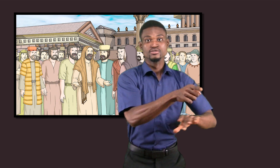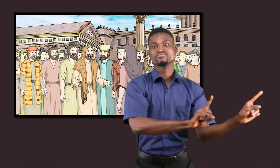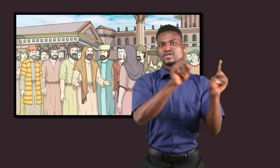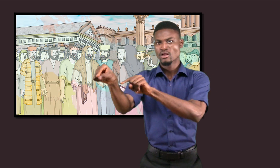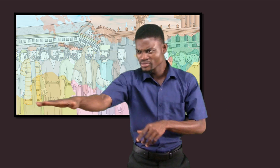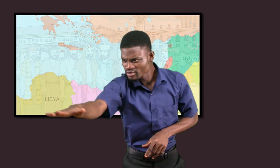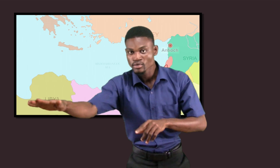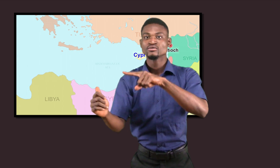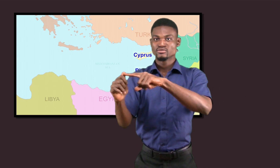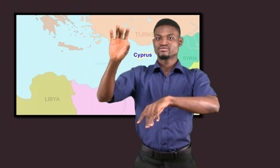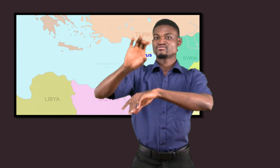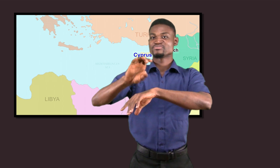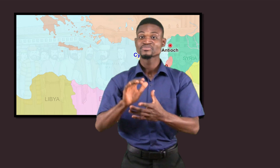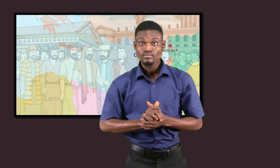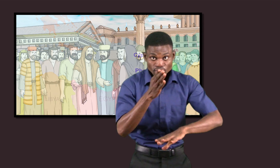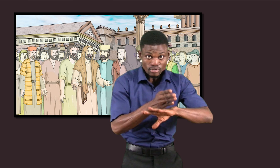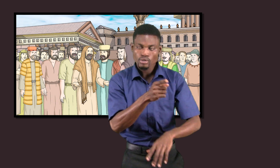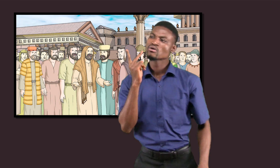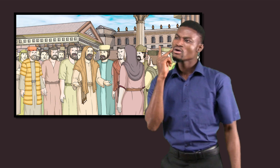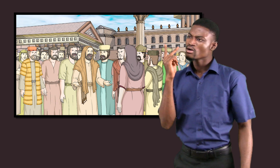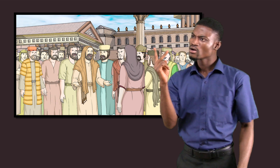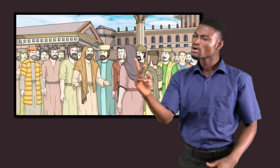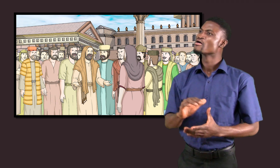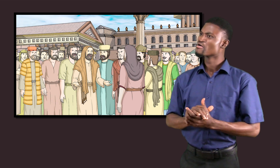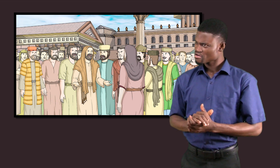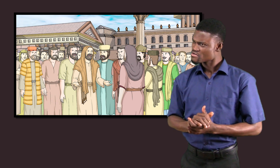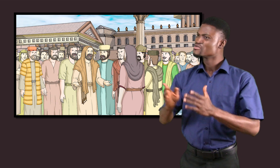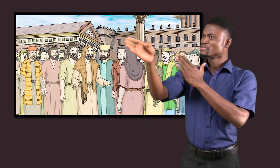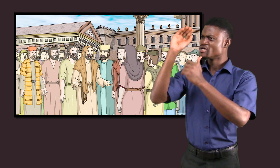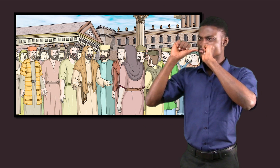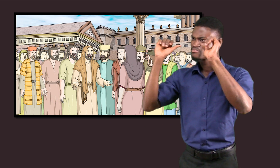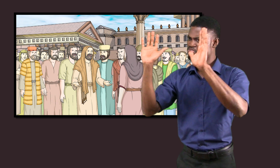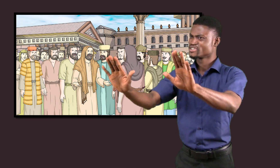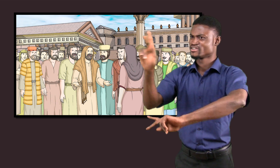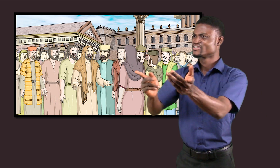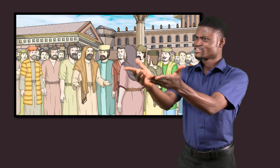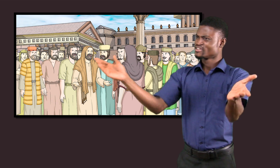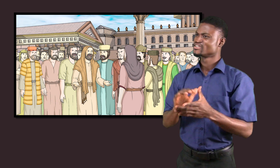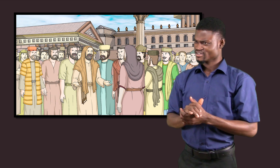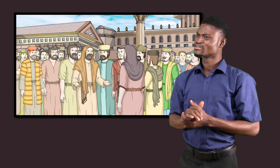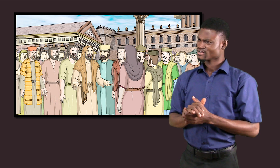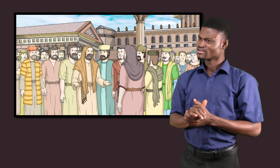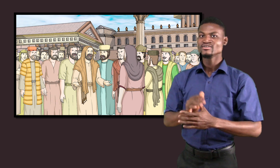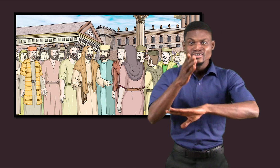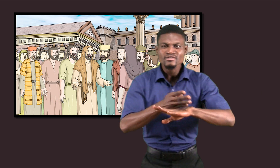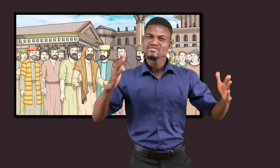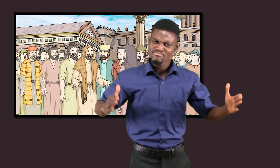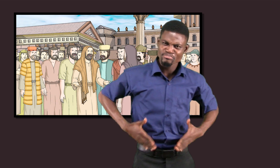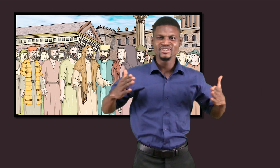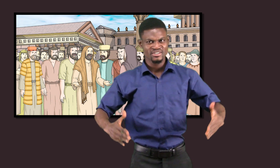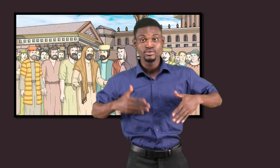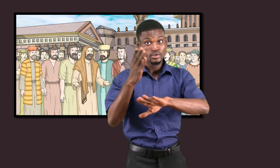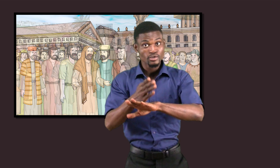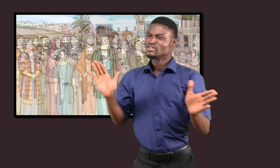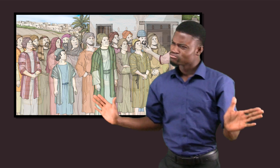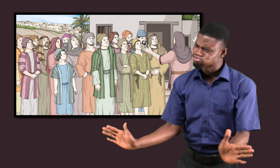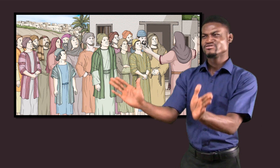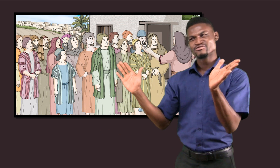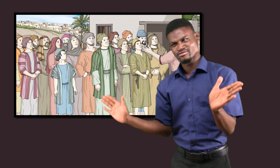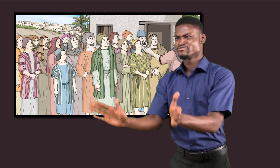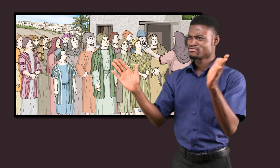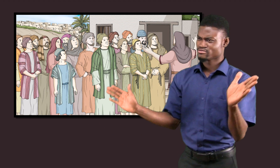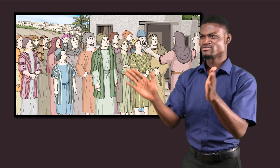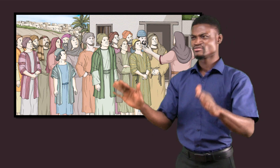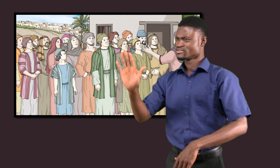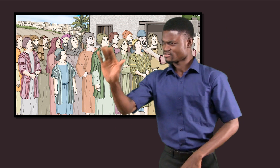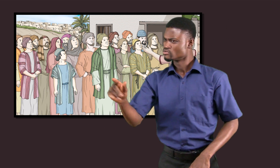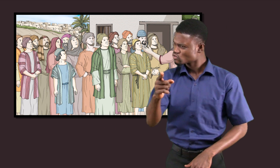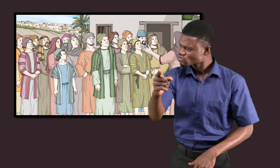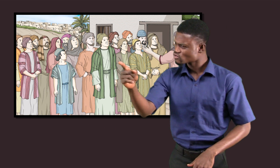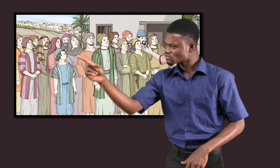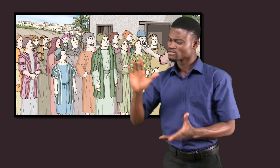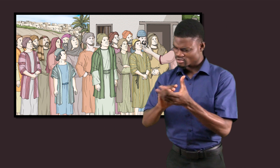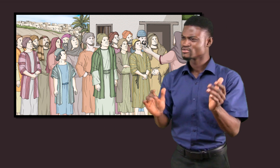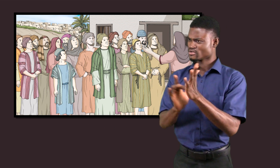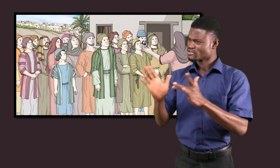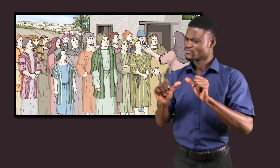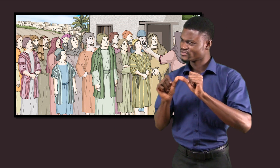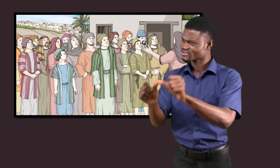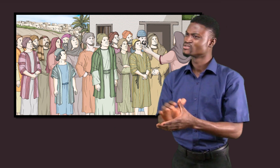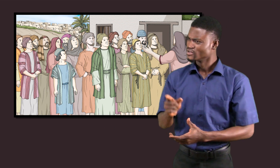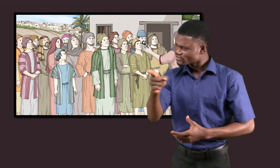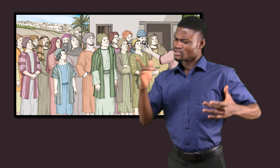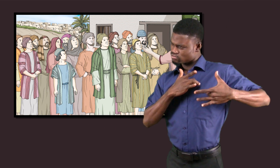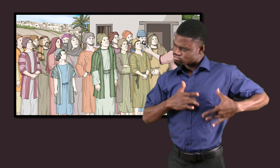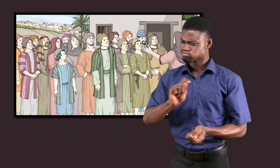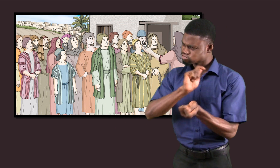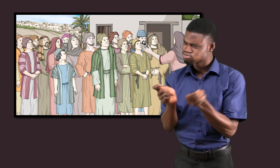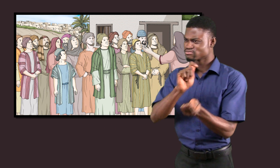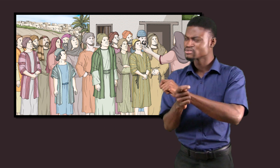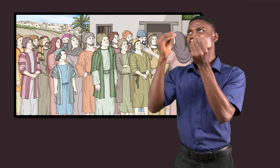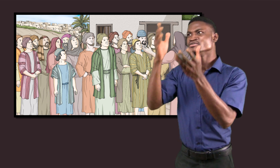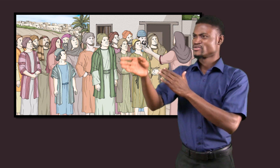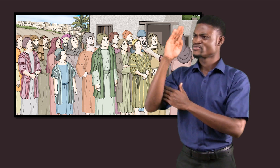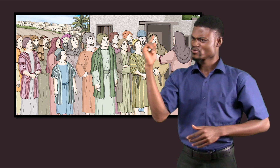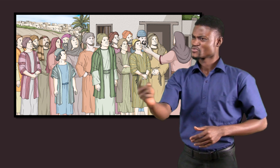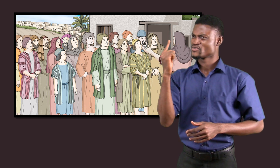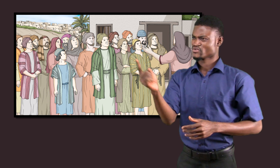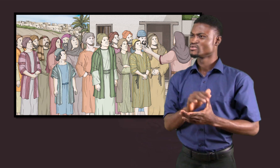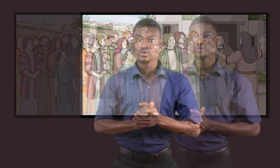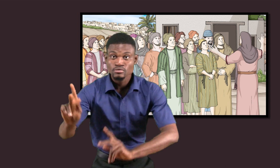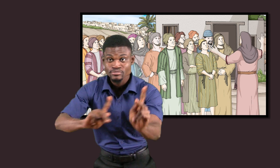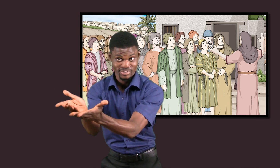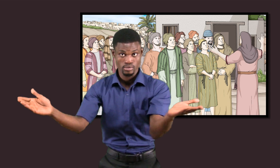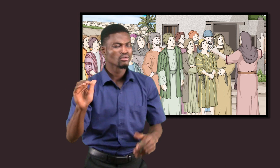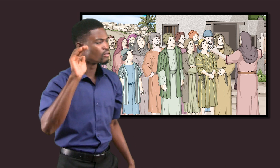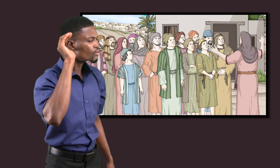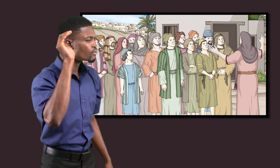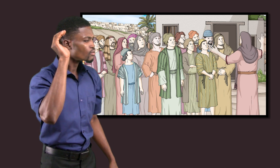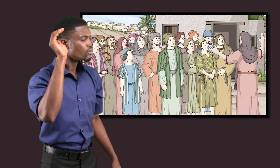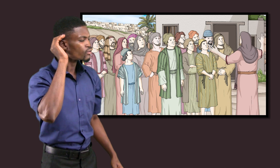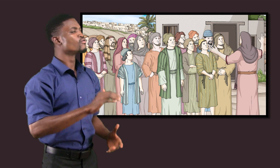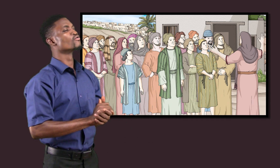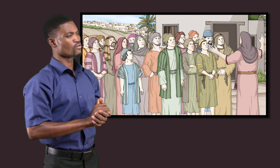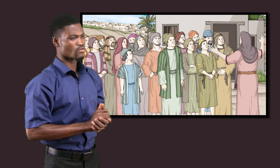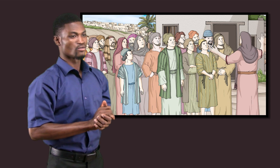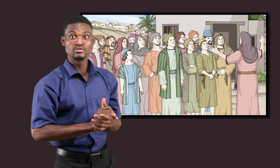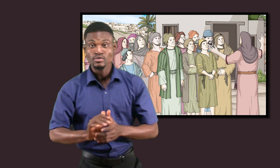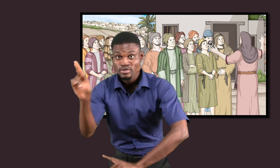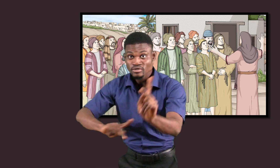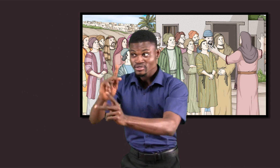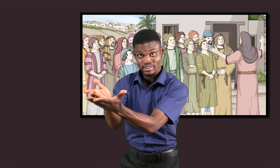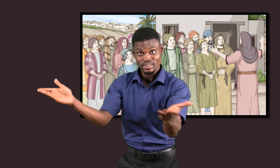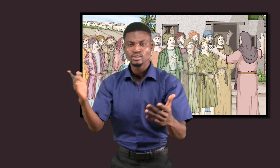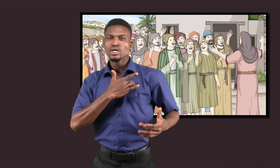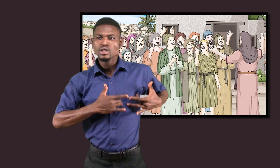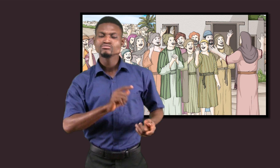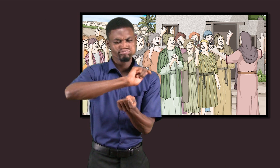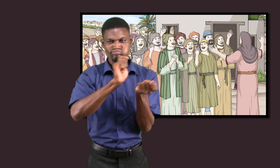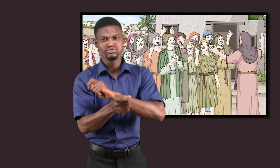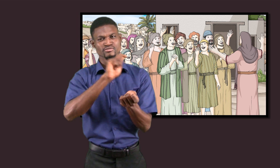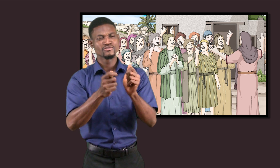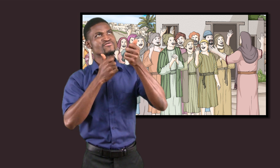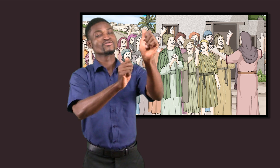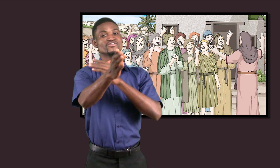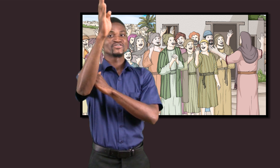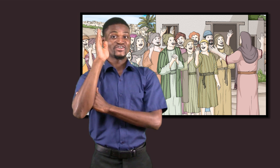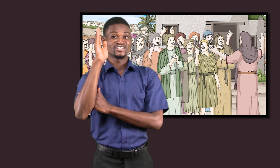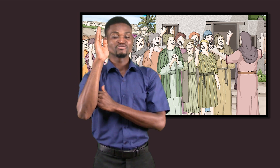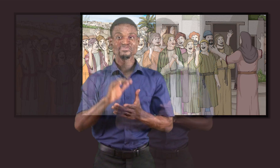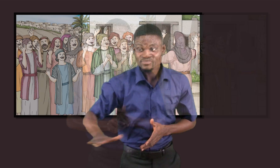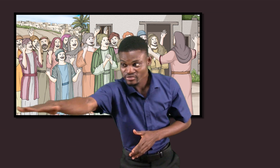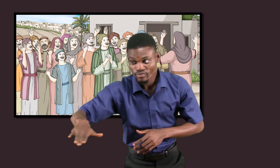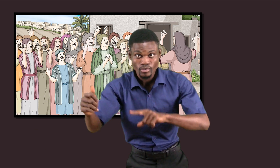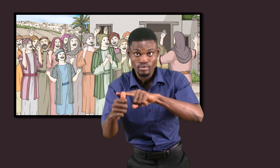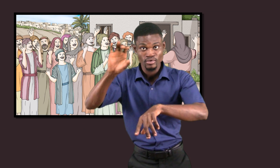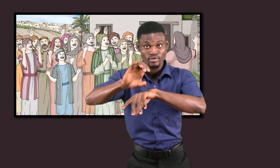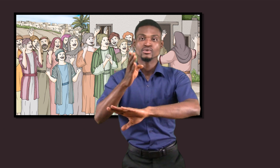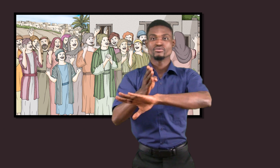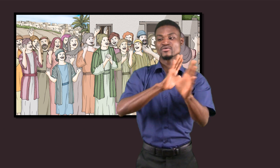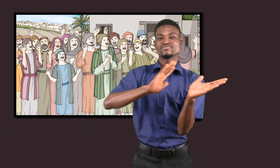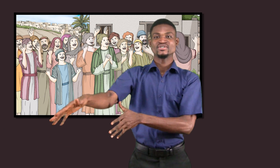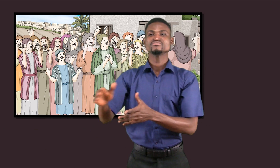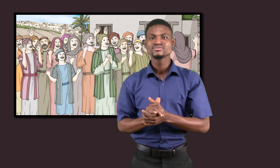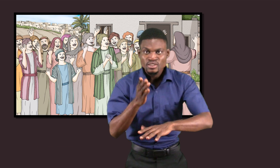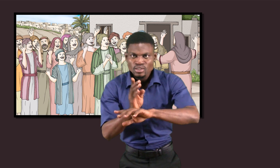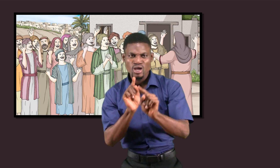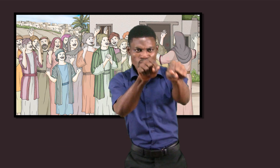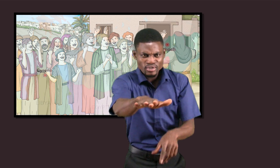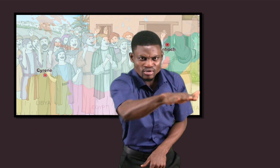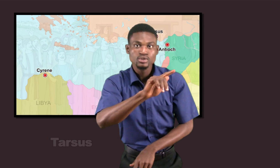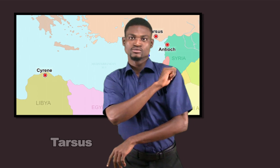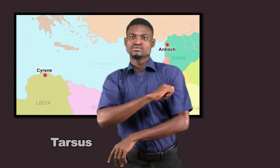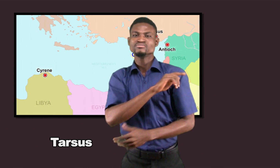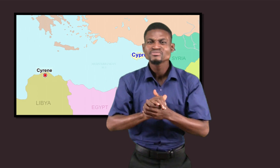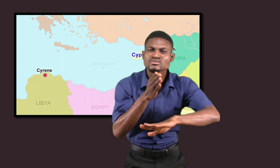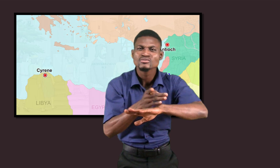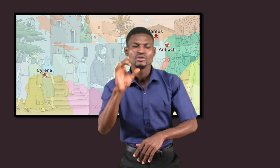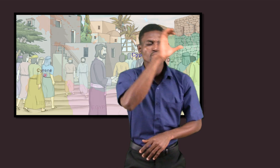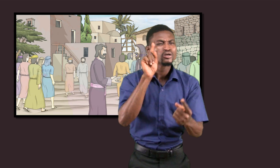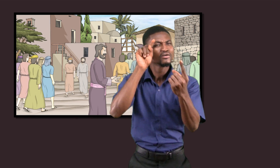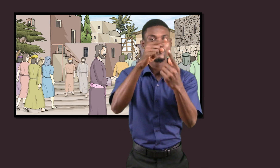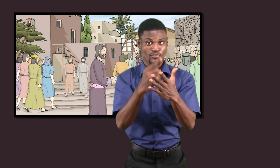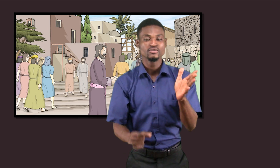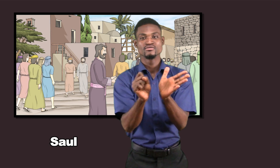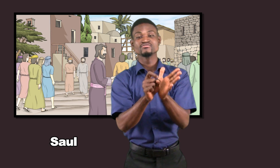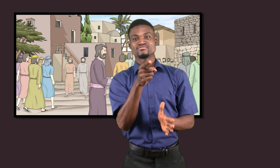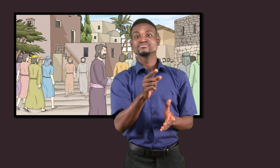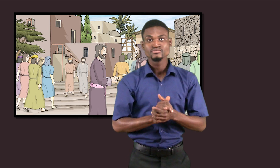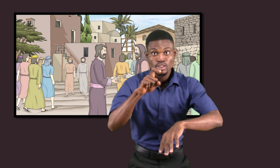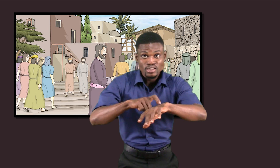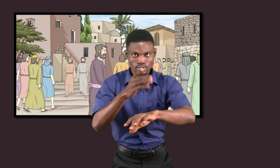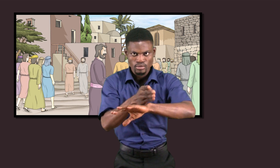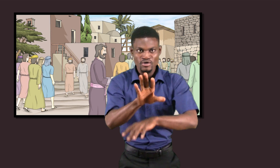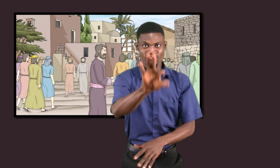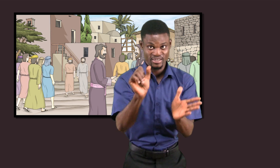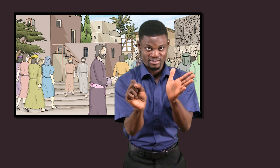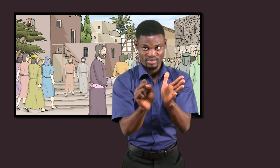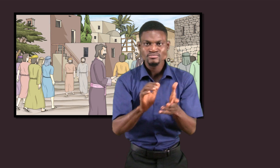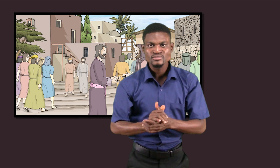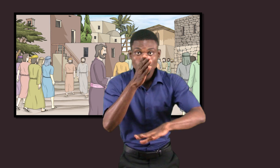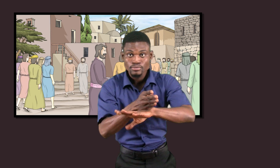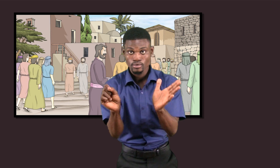Barnabas was a good man, full of the Holy Spirit and faith, and a great number of people were brought to the Lord. Then Barnabas went to Tarsus to look for Saul, and when he found him, he brought him back to Antioch.